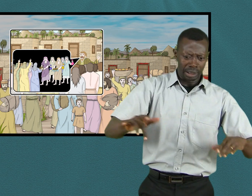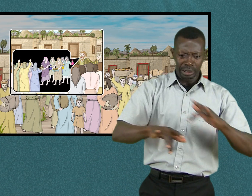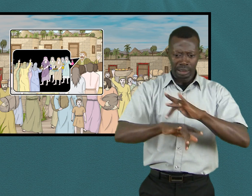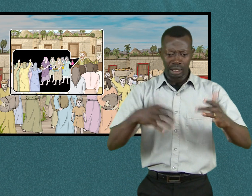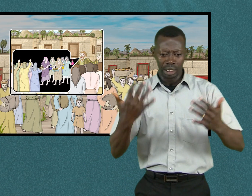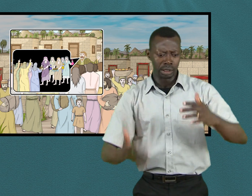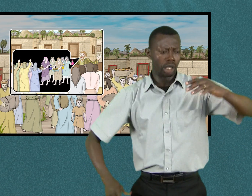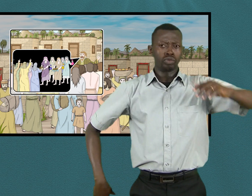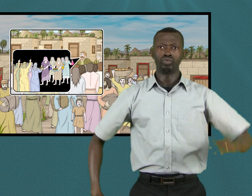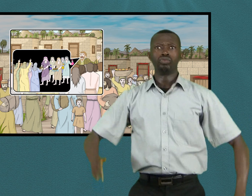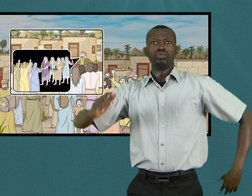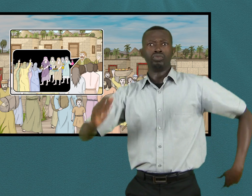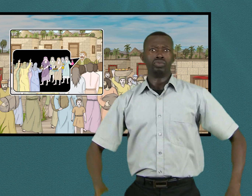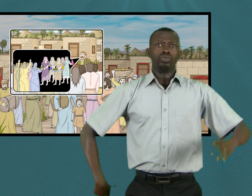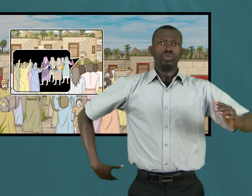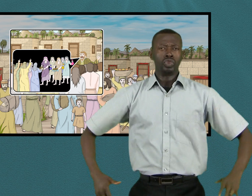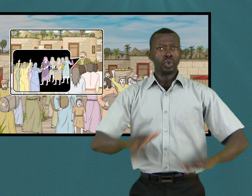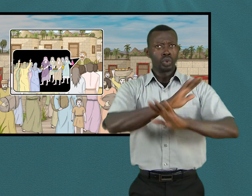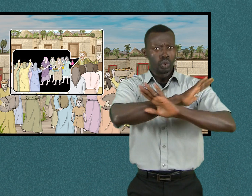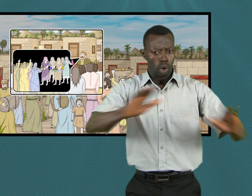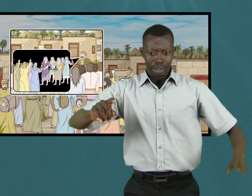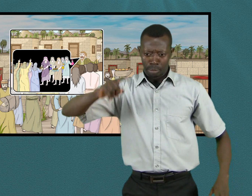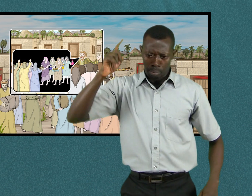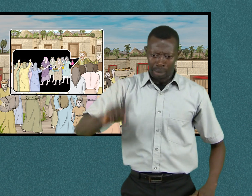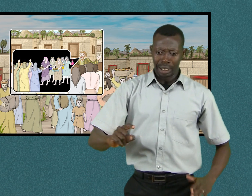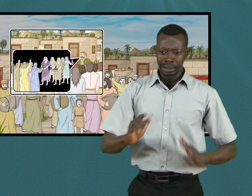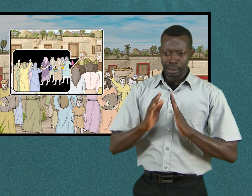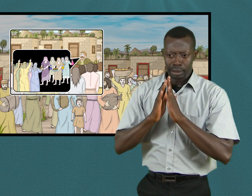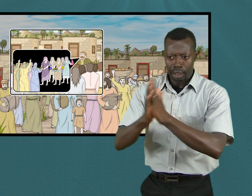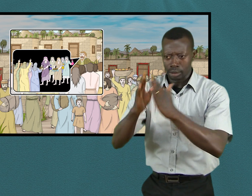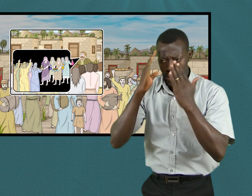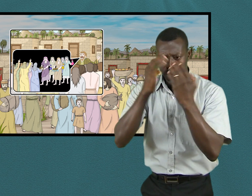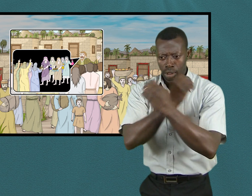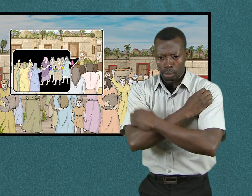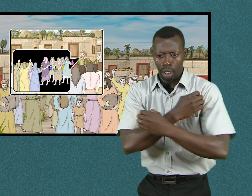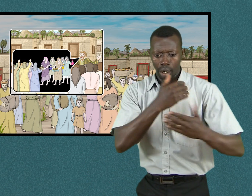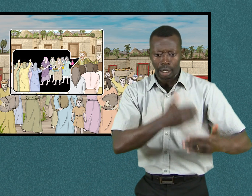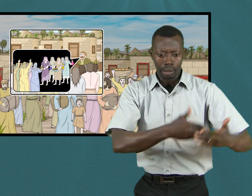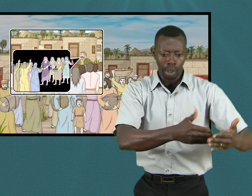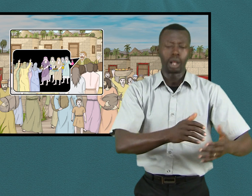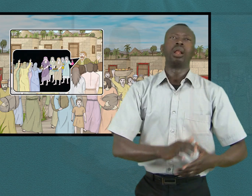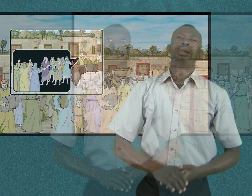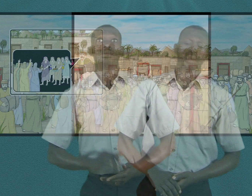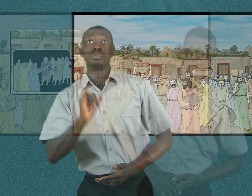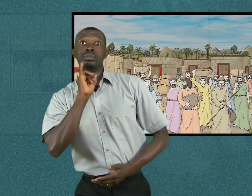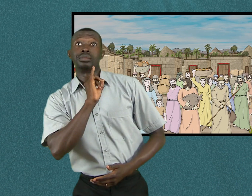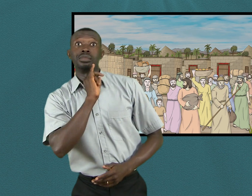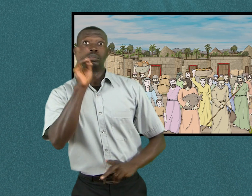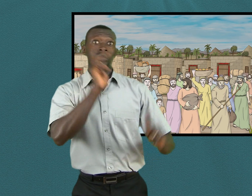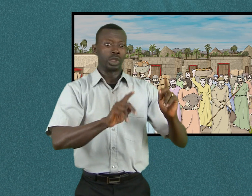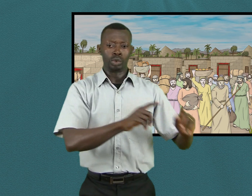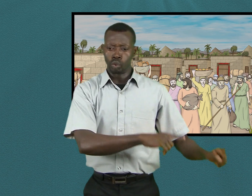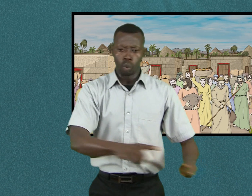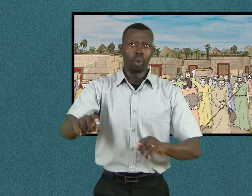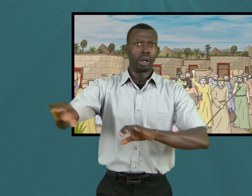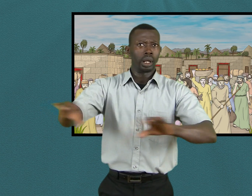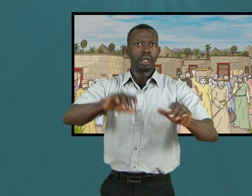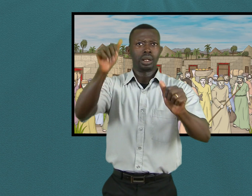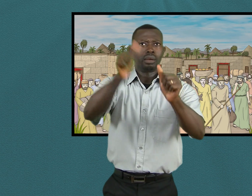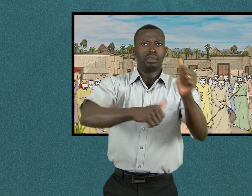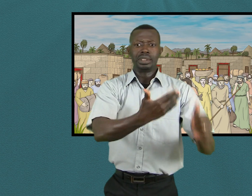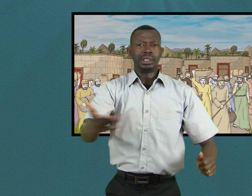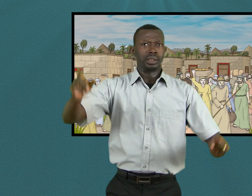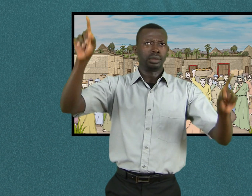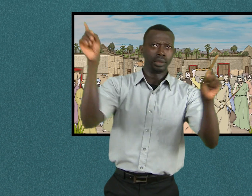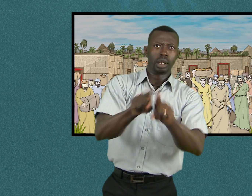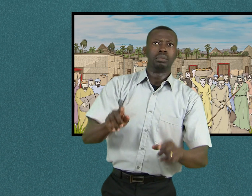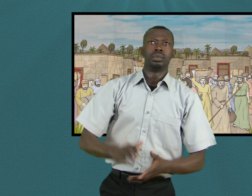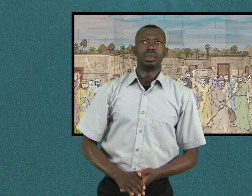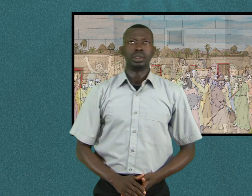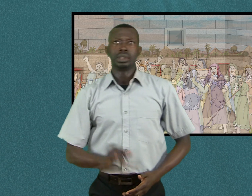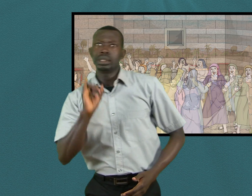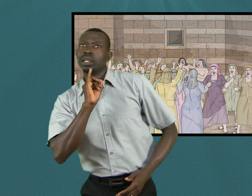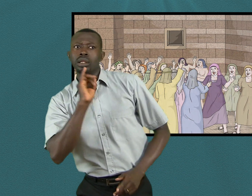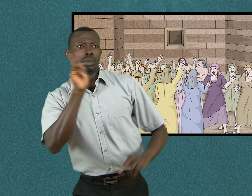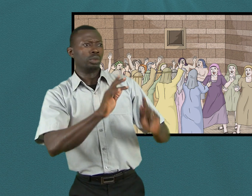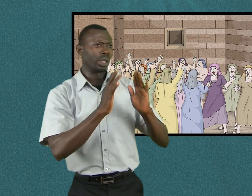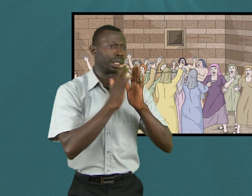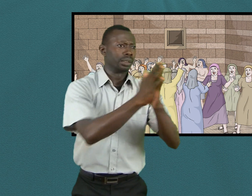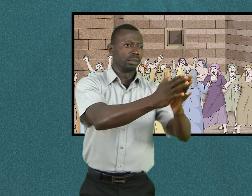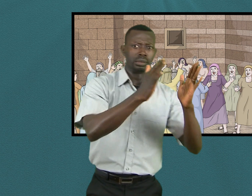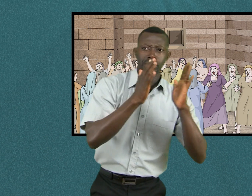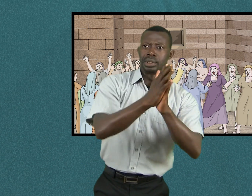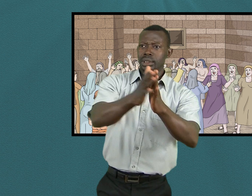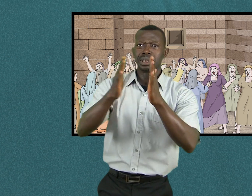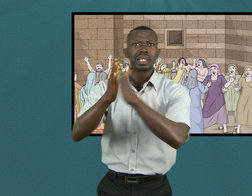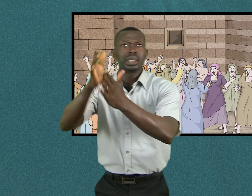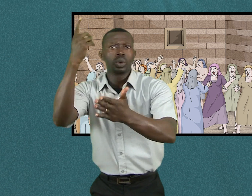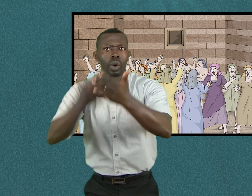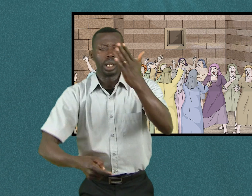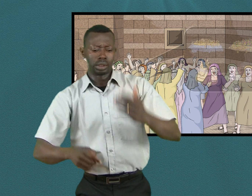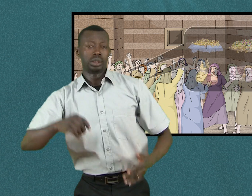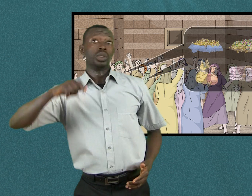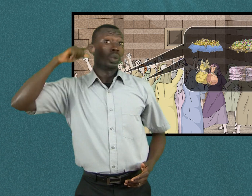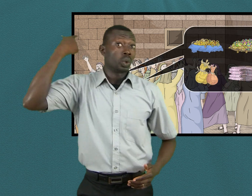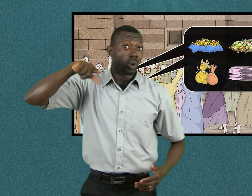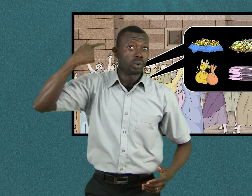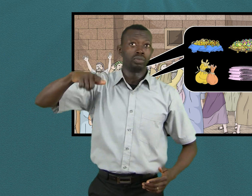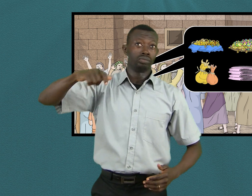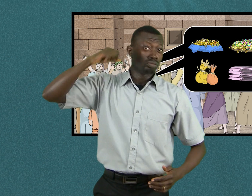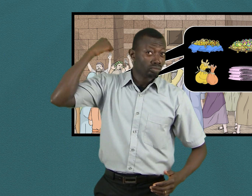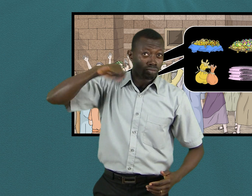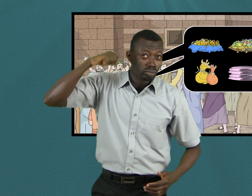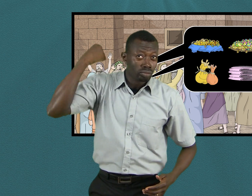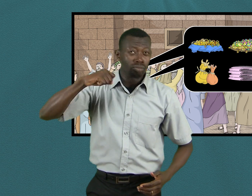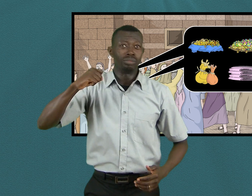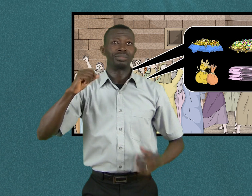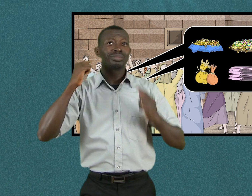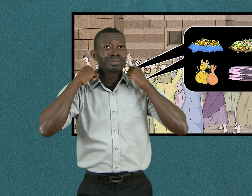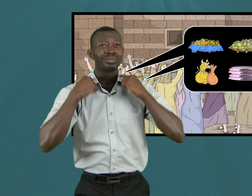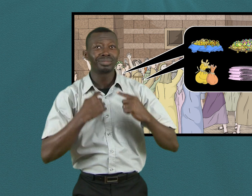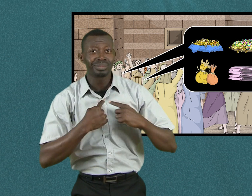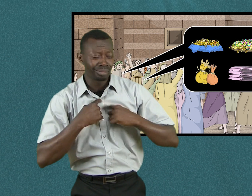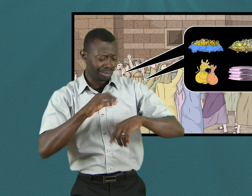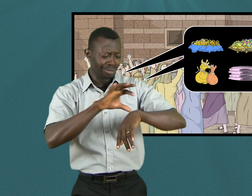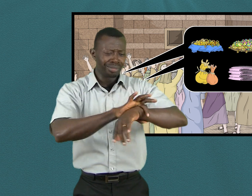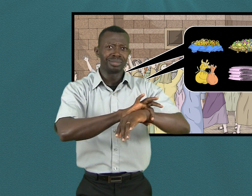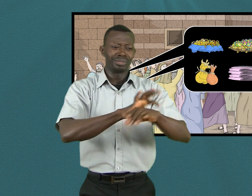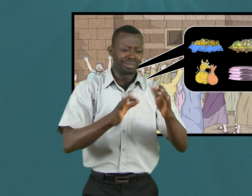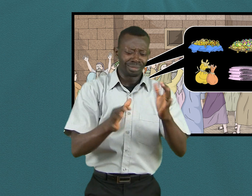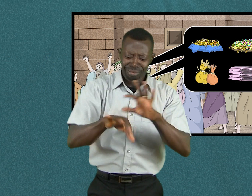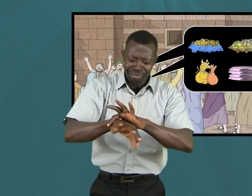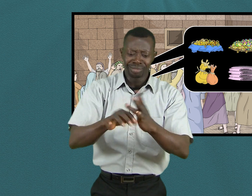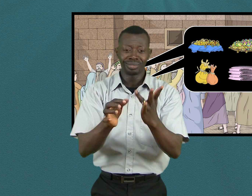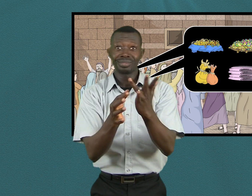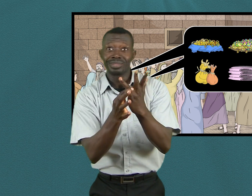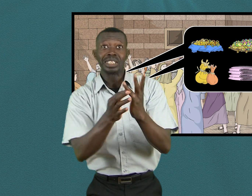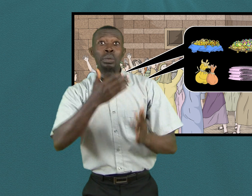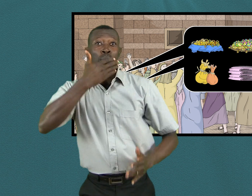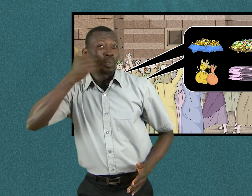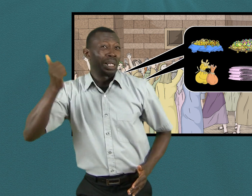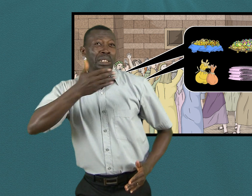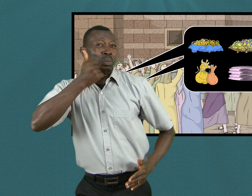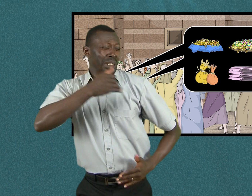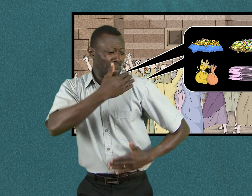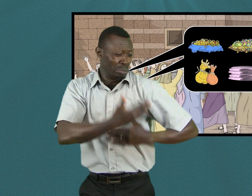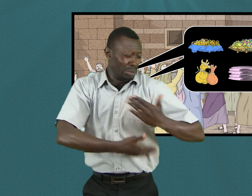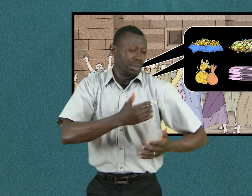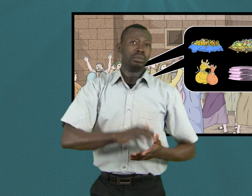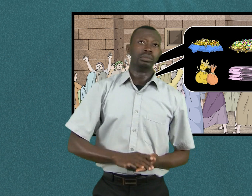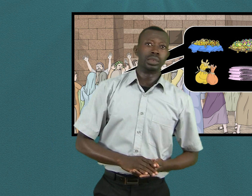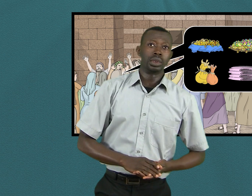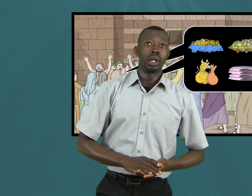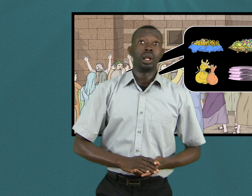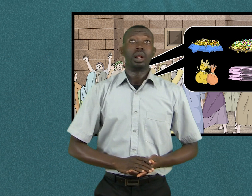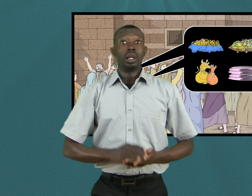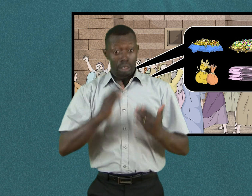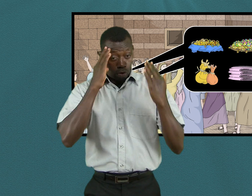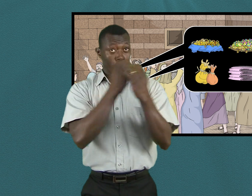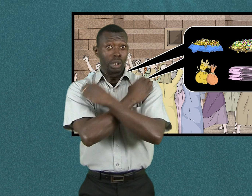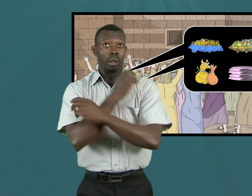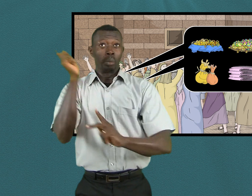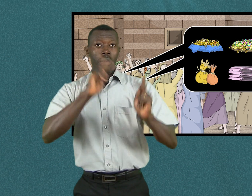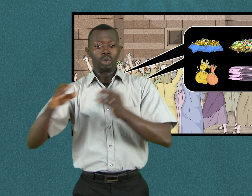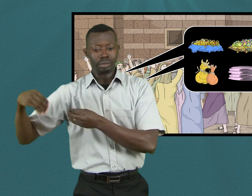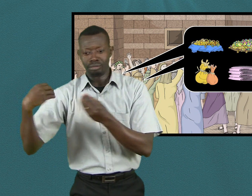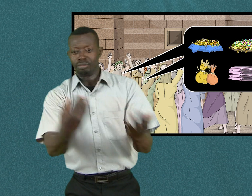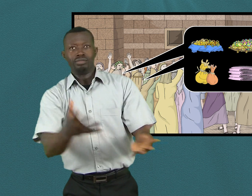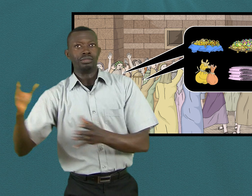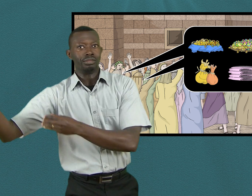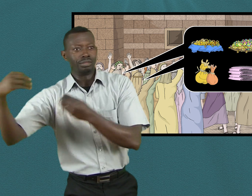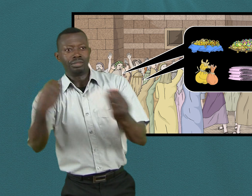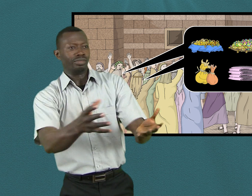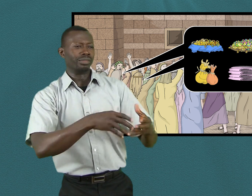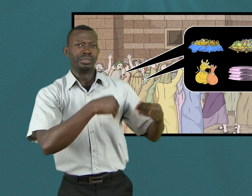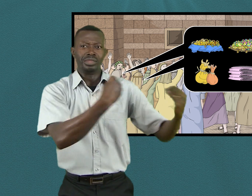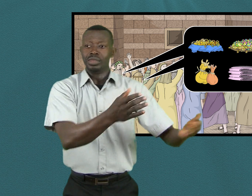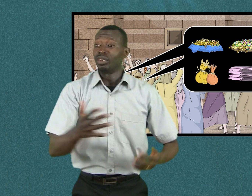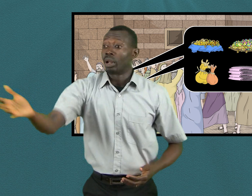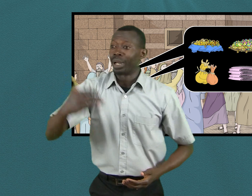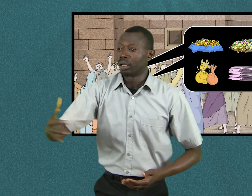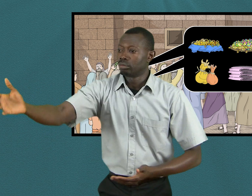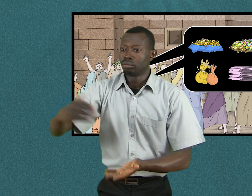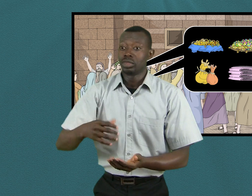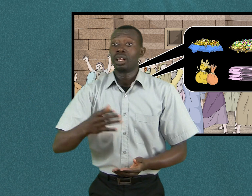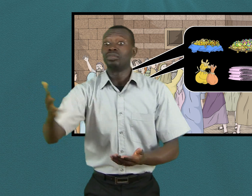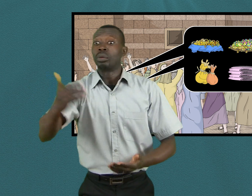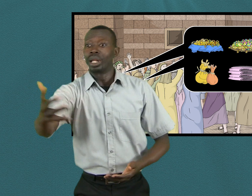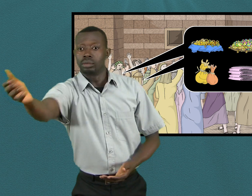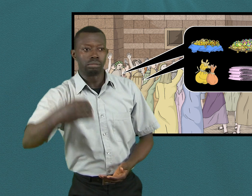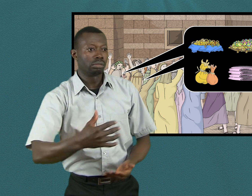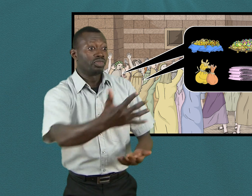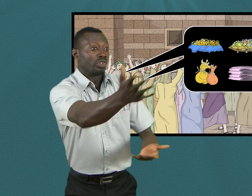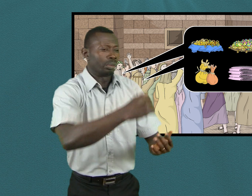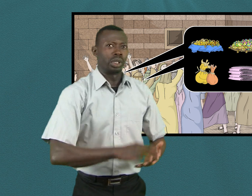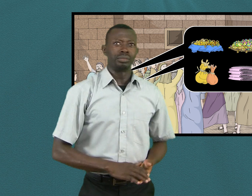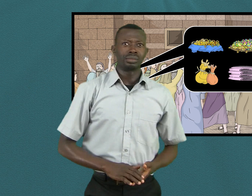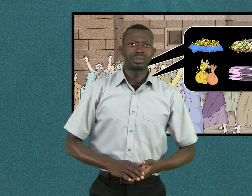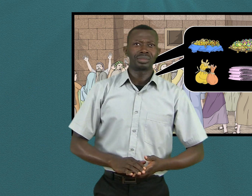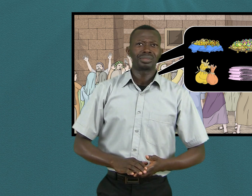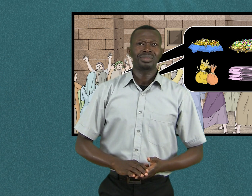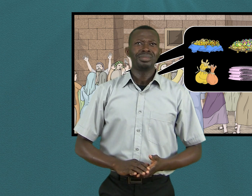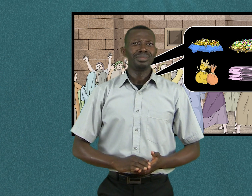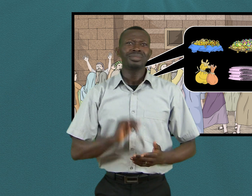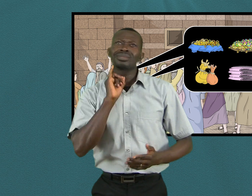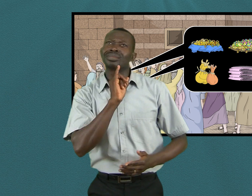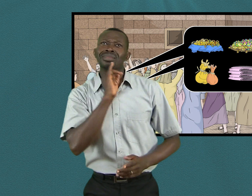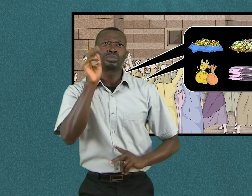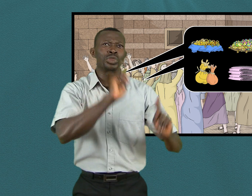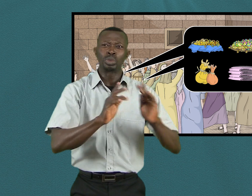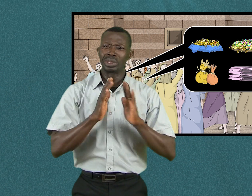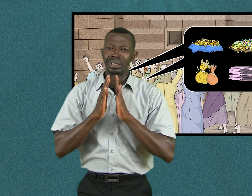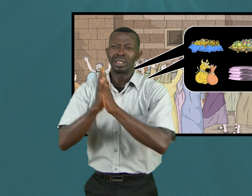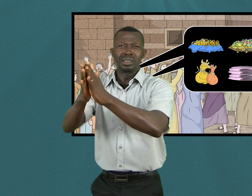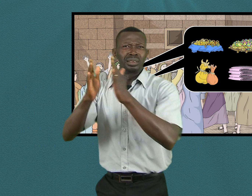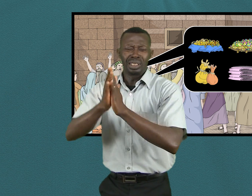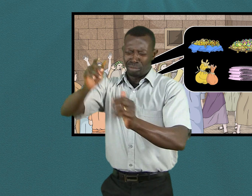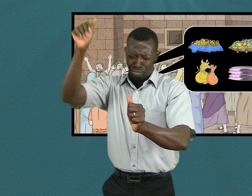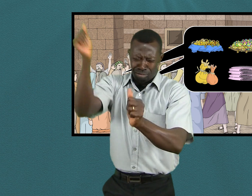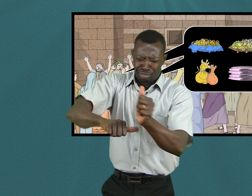Furthermore, the Israelites acted on Moses’ word and asked the Egyptians for articles of silver and gold, and for clothing.